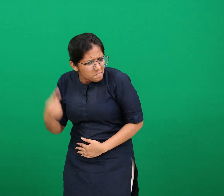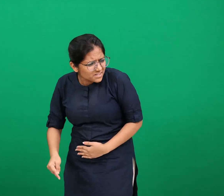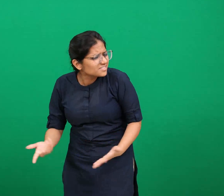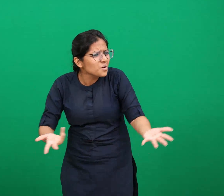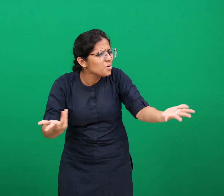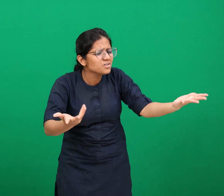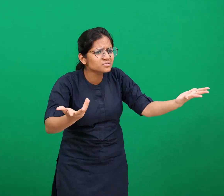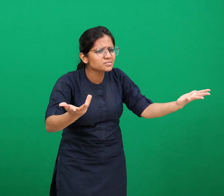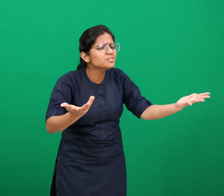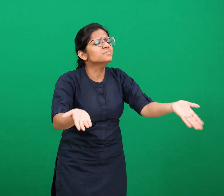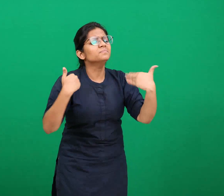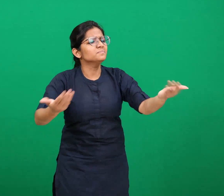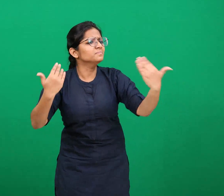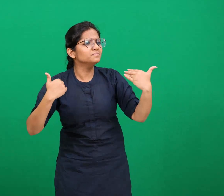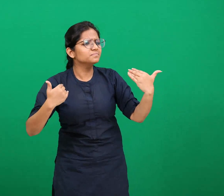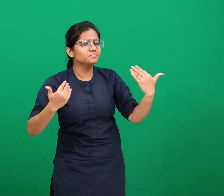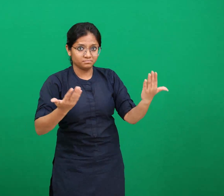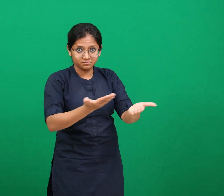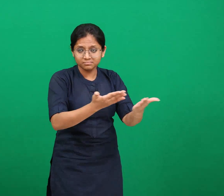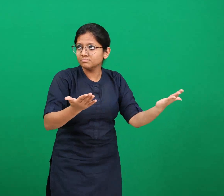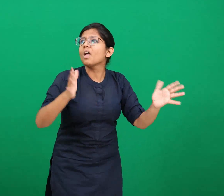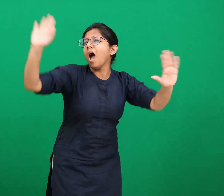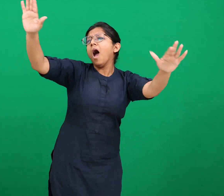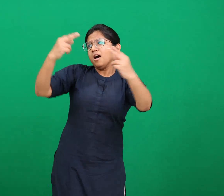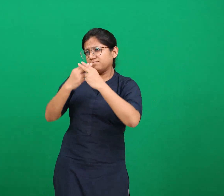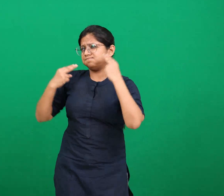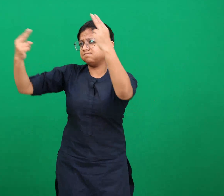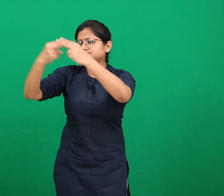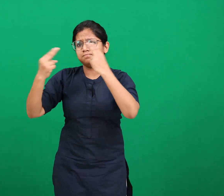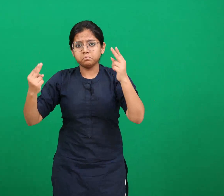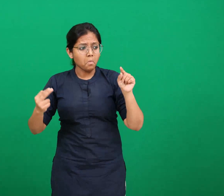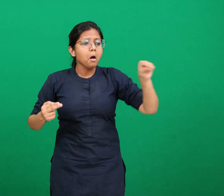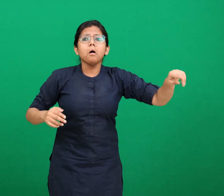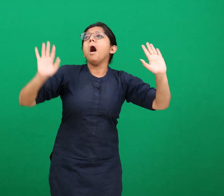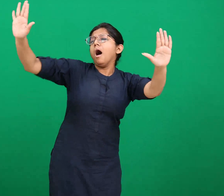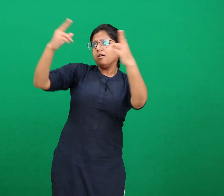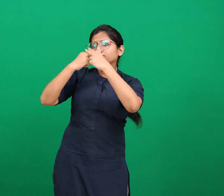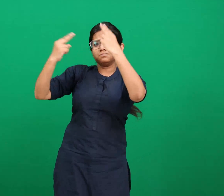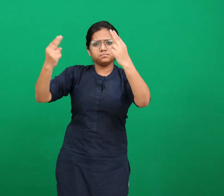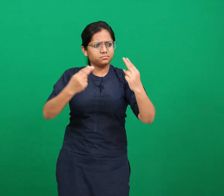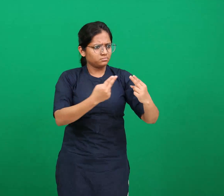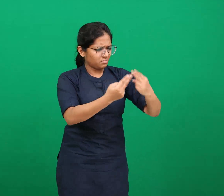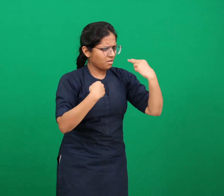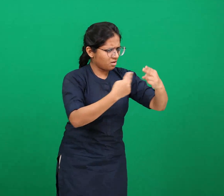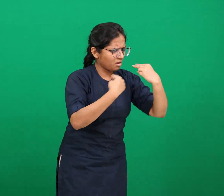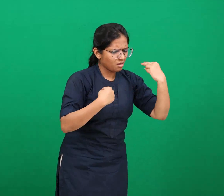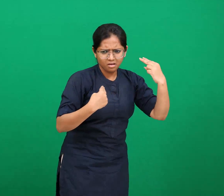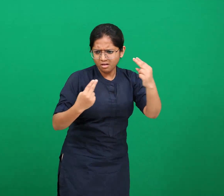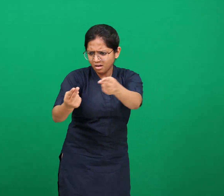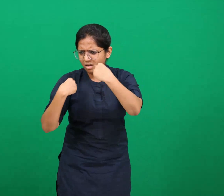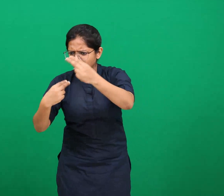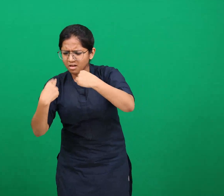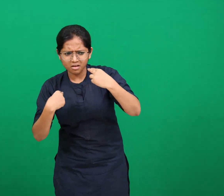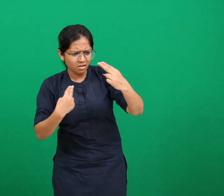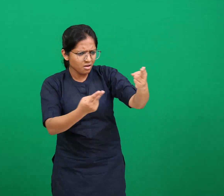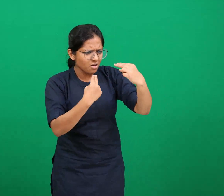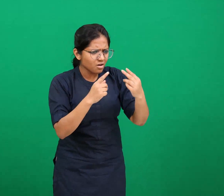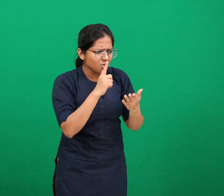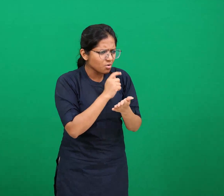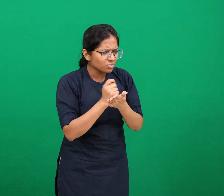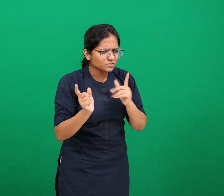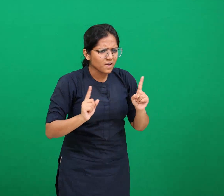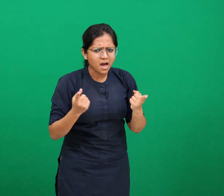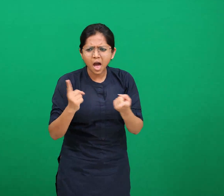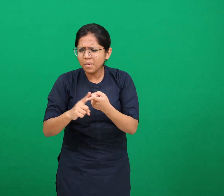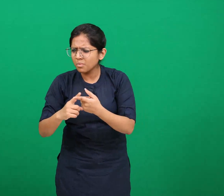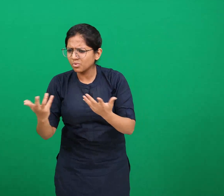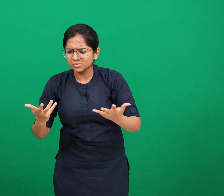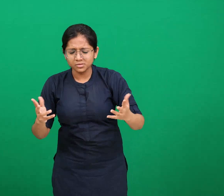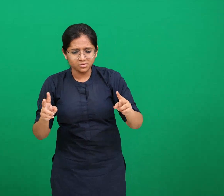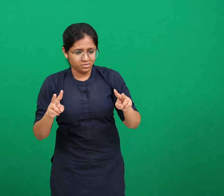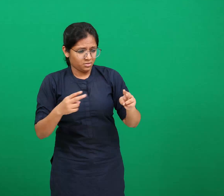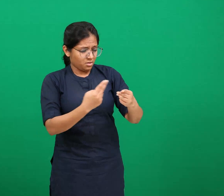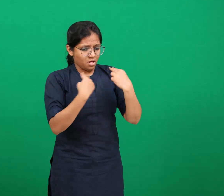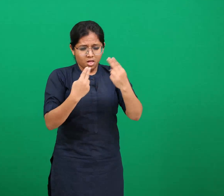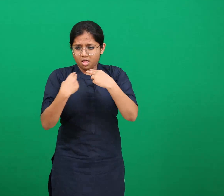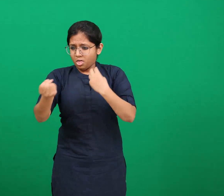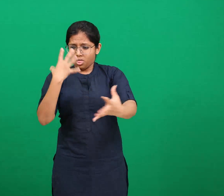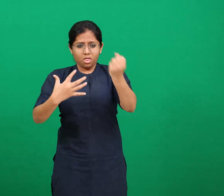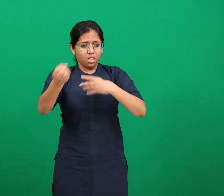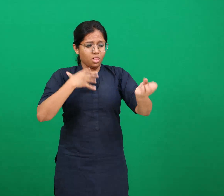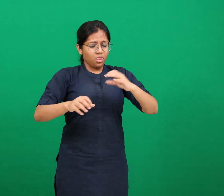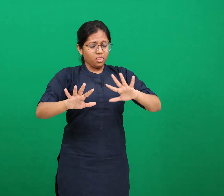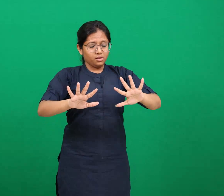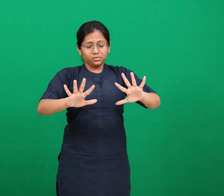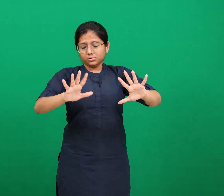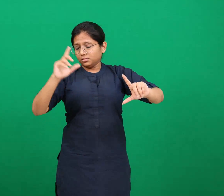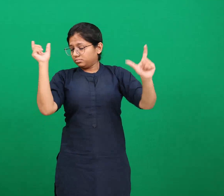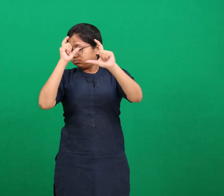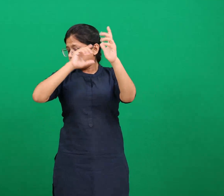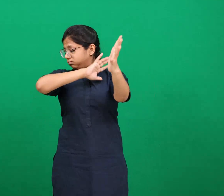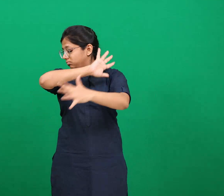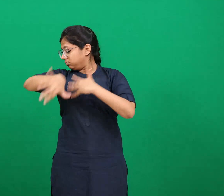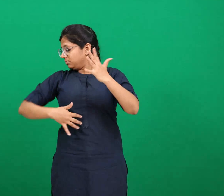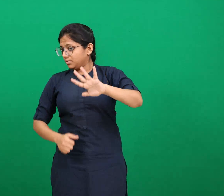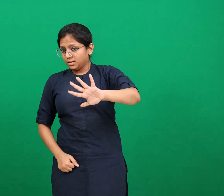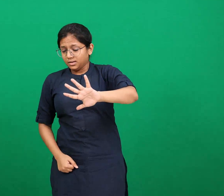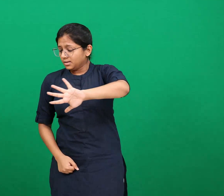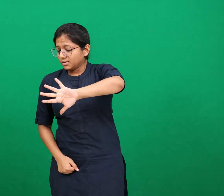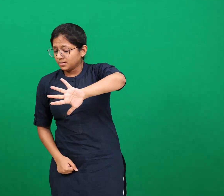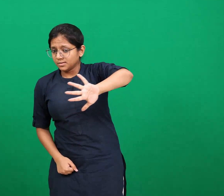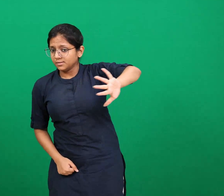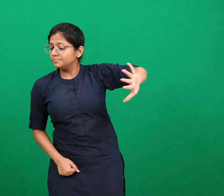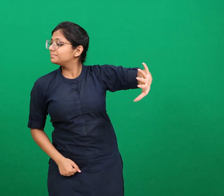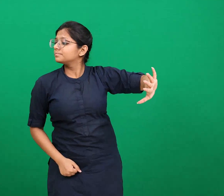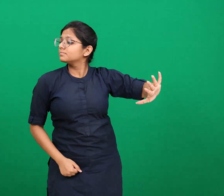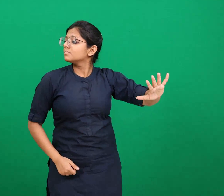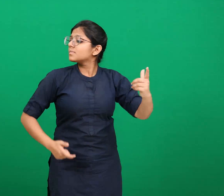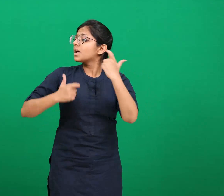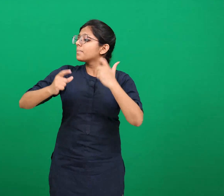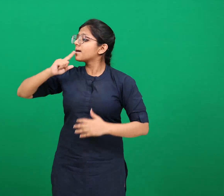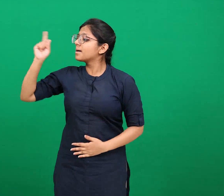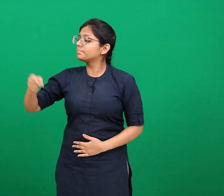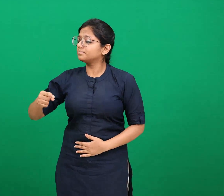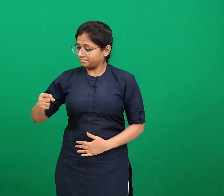Some in the crowd were shouting one thing, and some another.